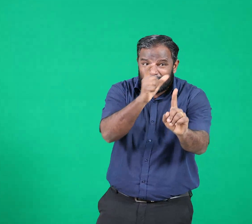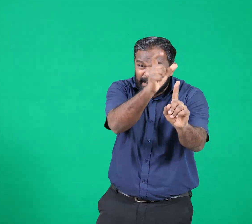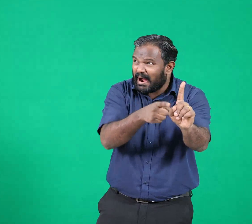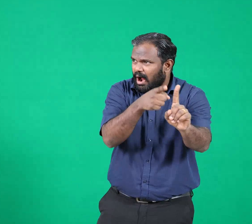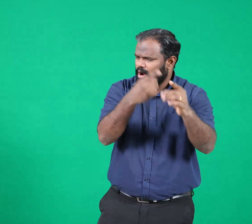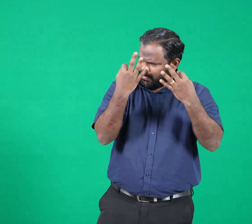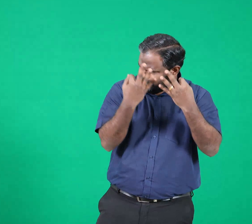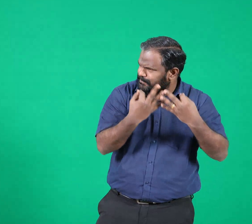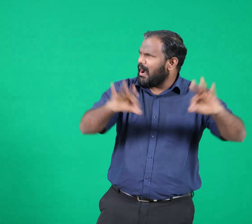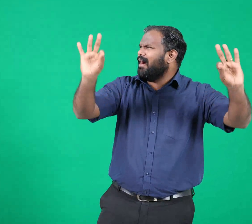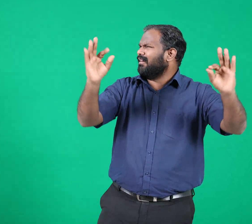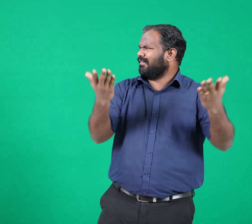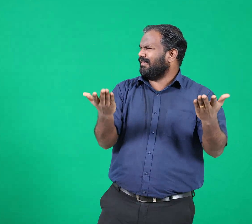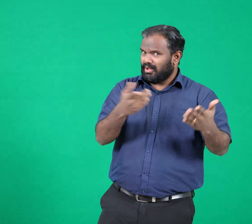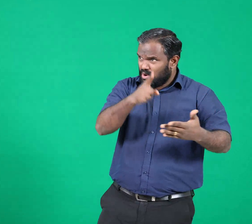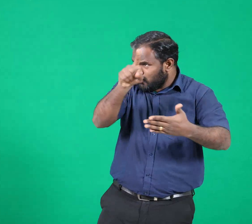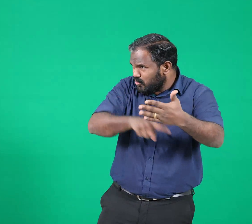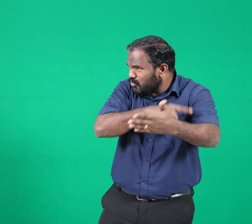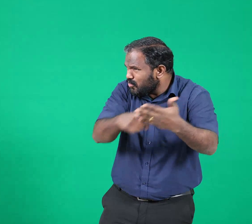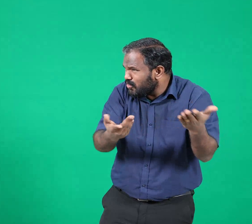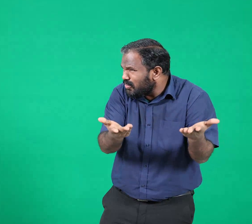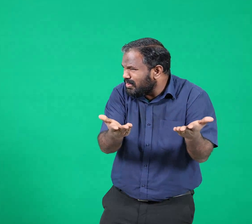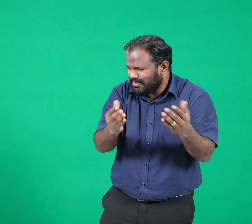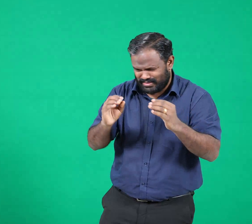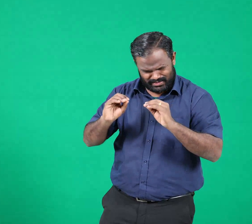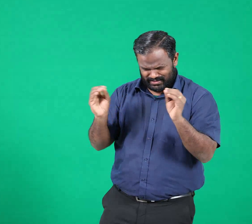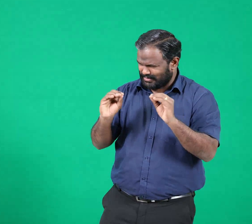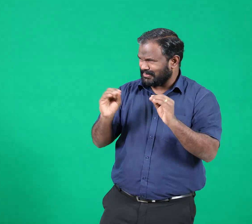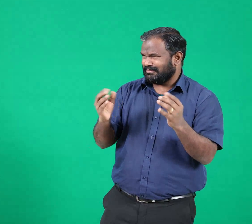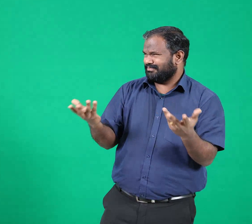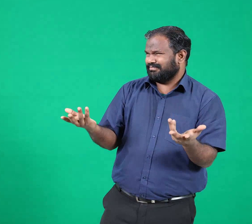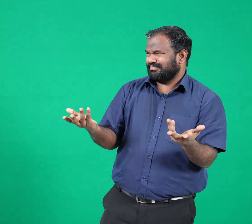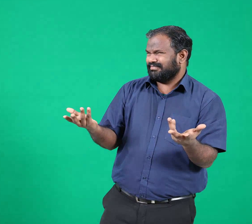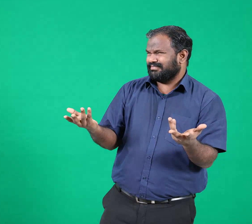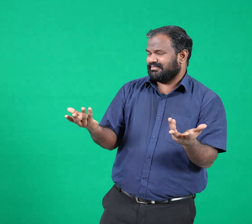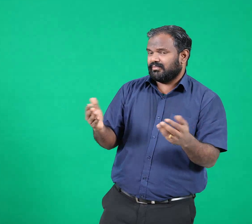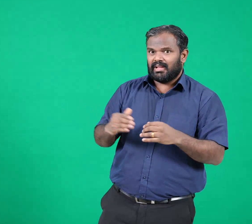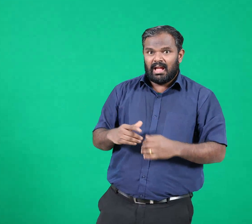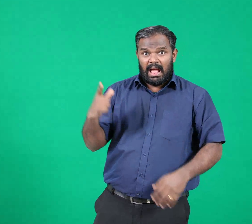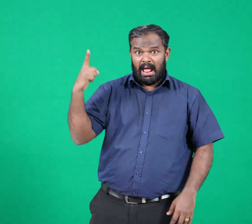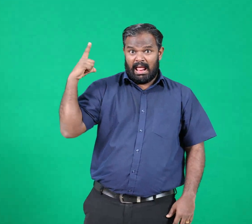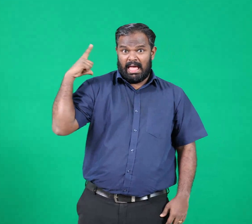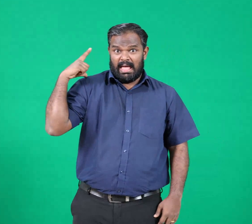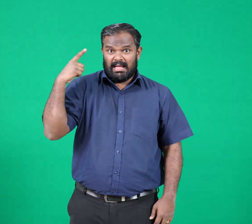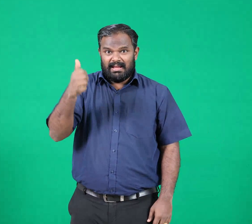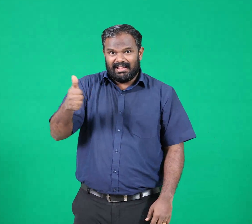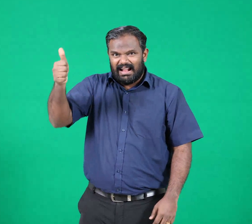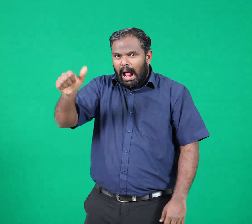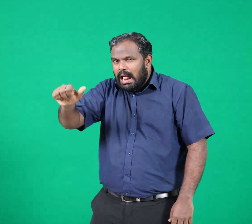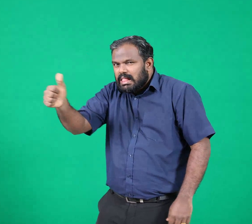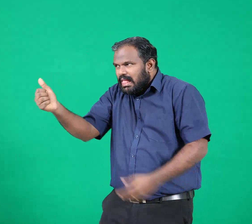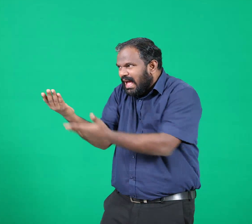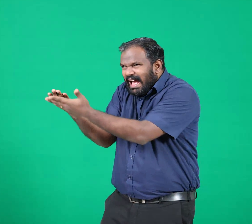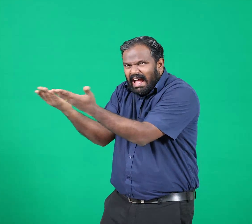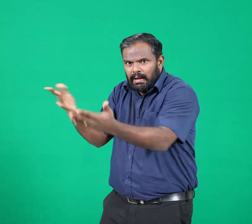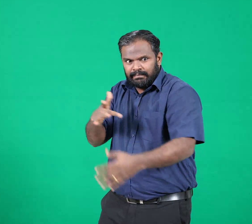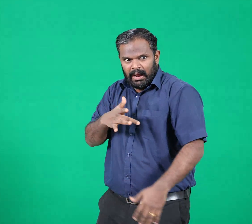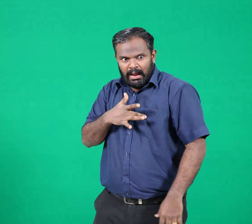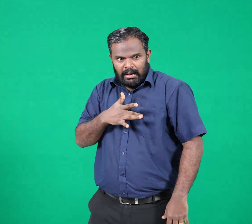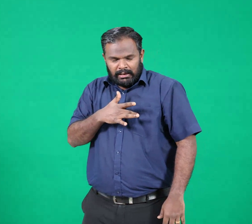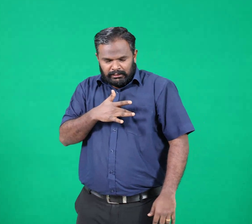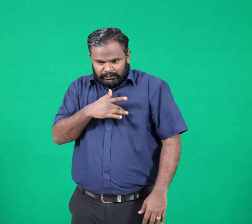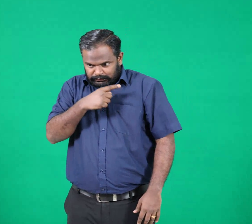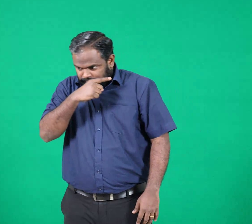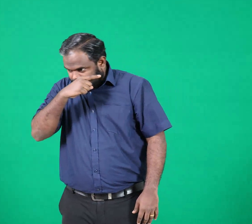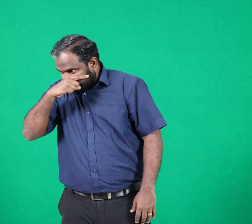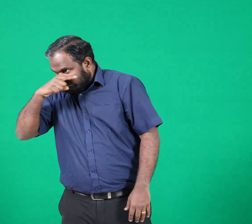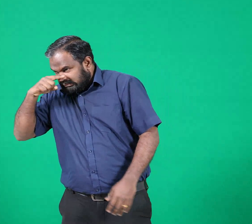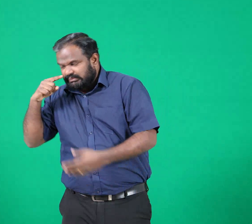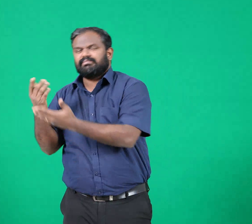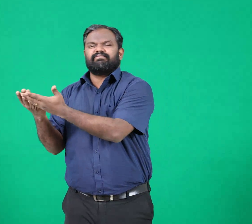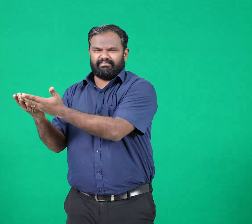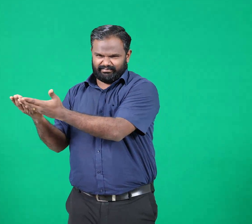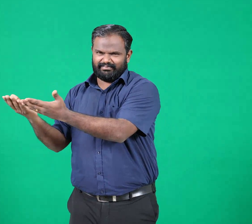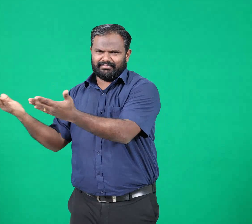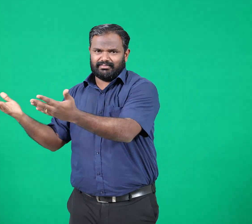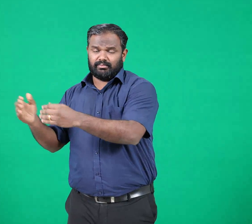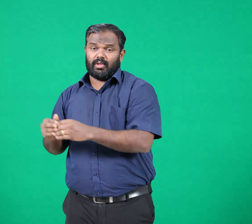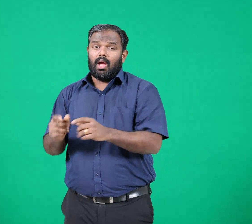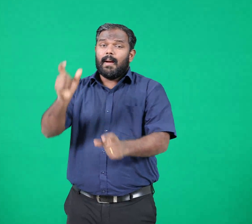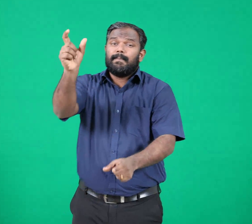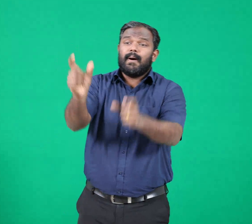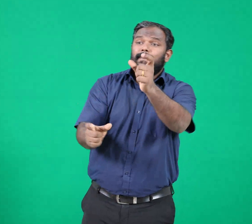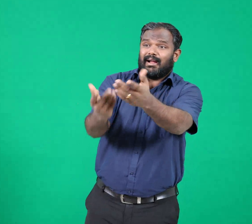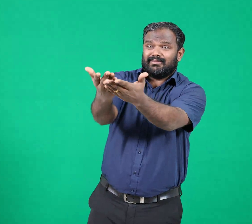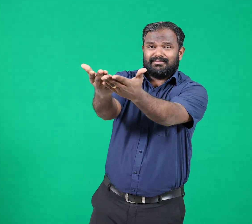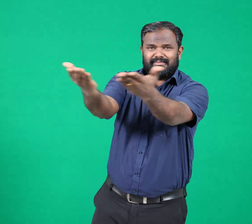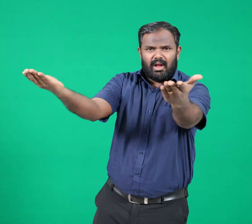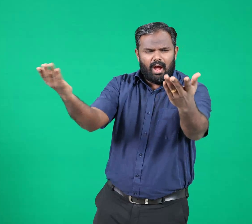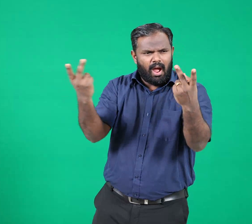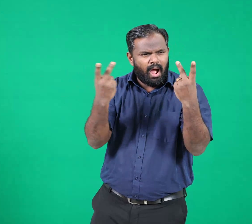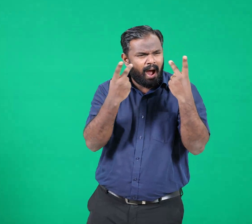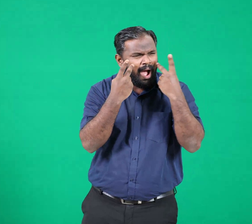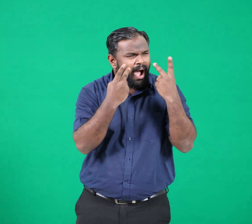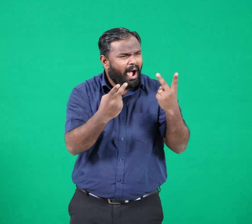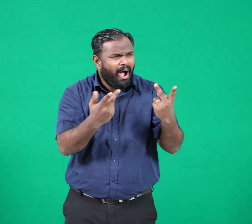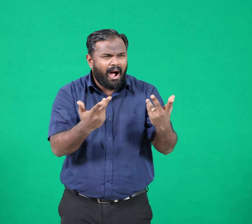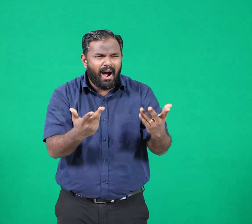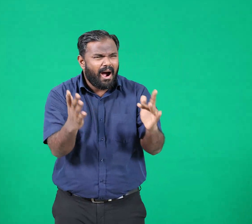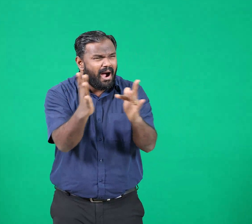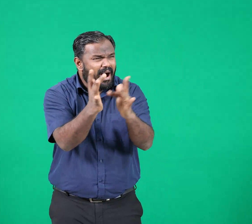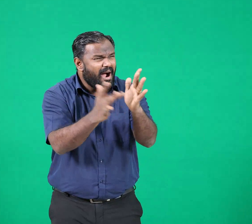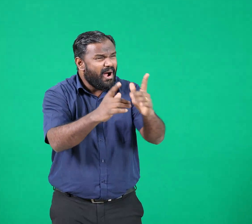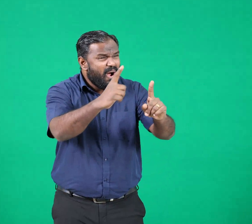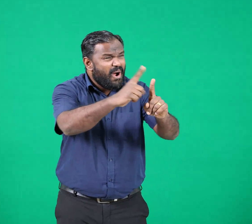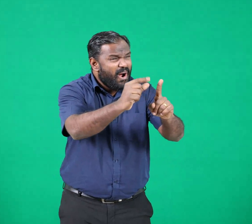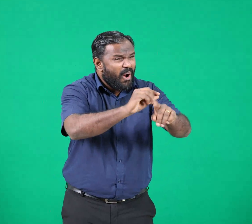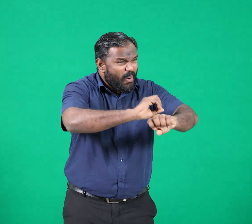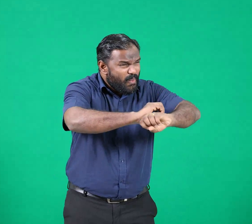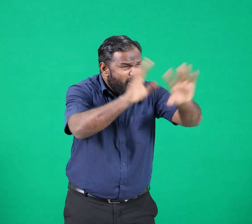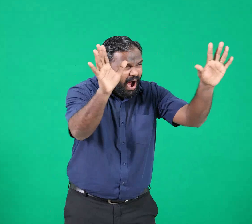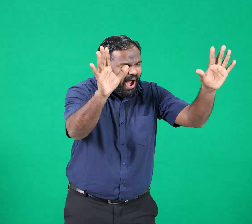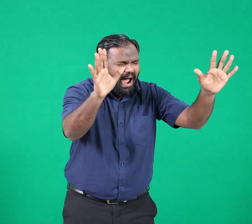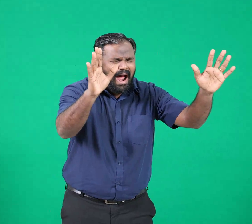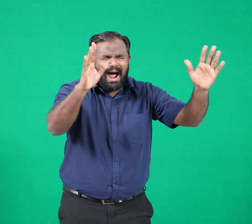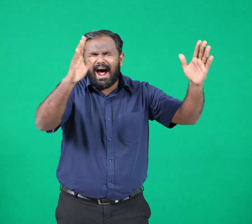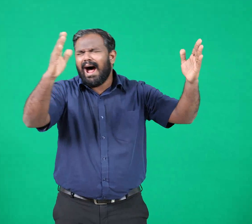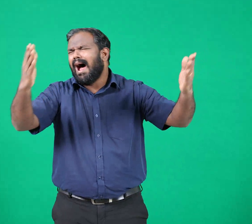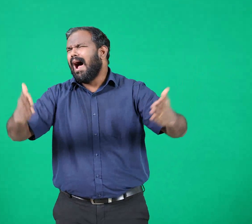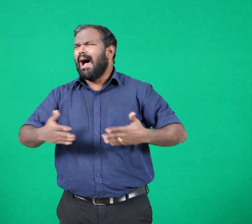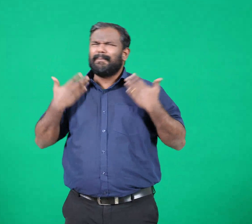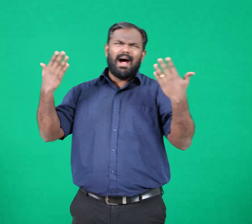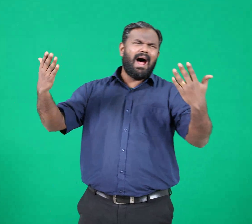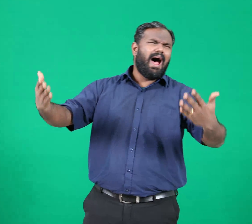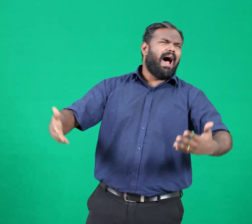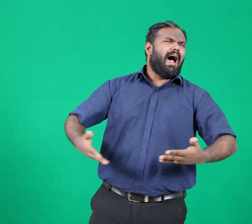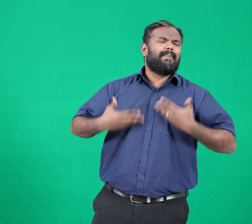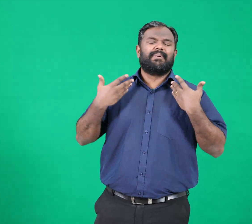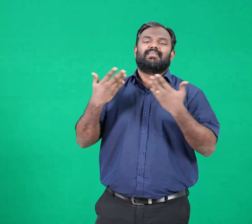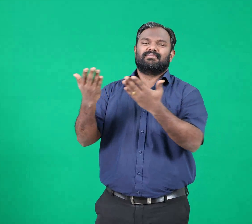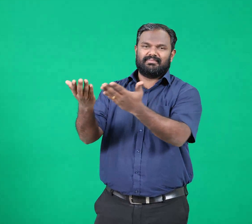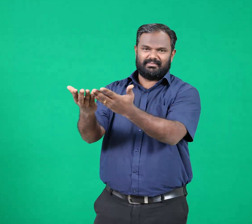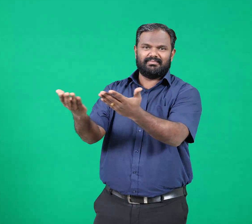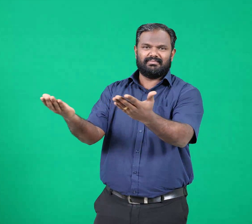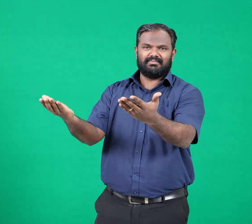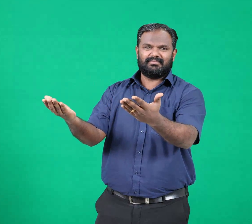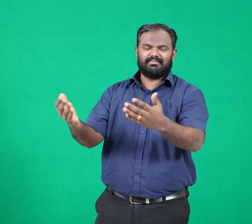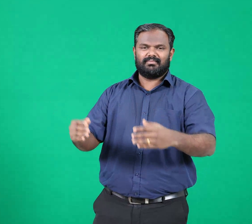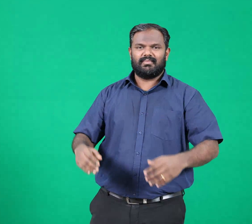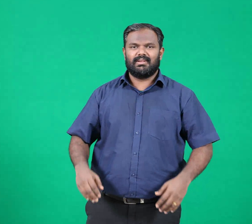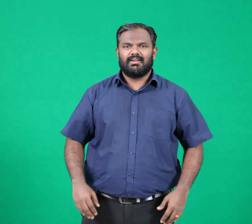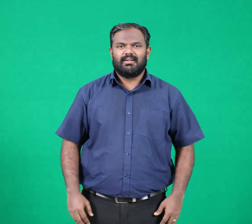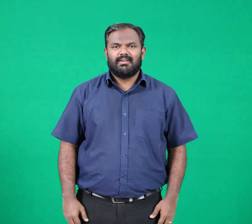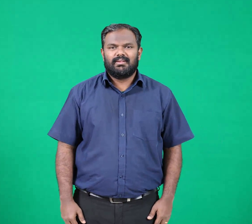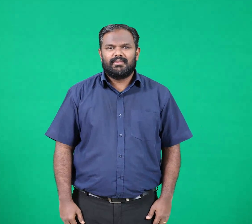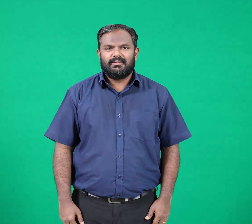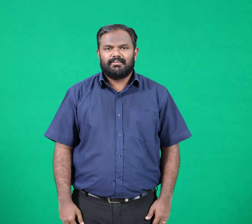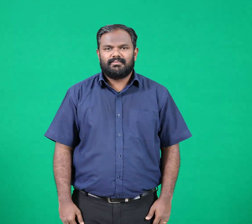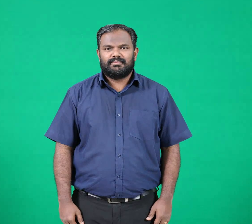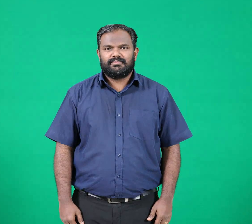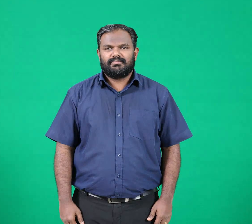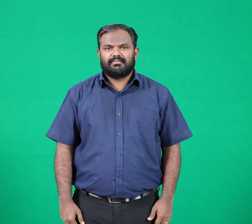When Jesus said this, all His adversaries were humiliated. And the whole crowd rejoiced at all the glorious things He was doing.